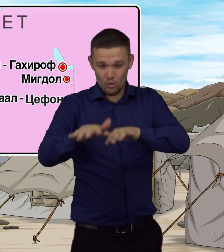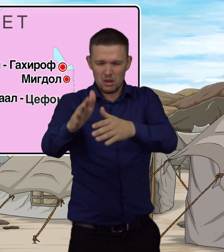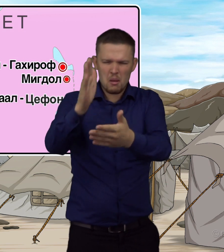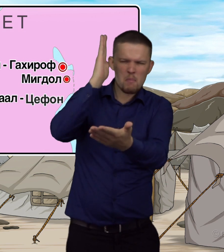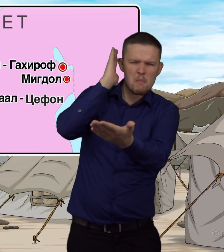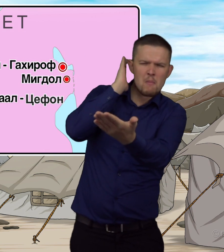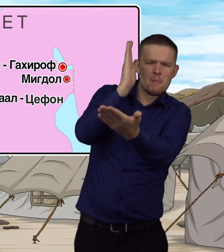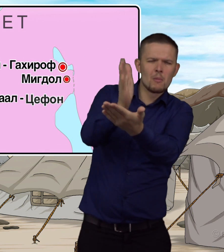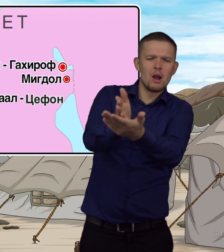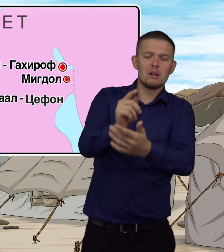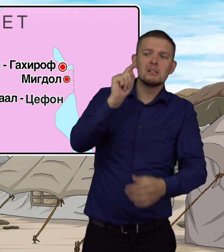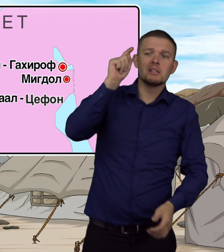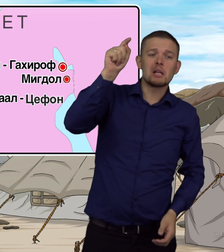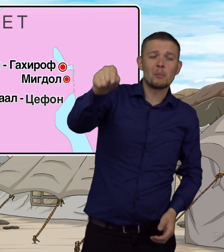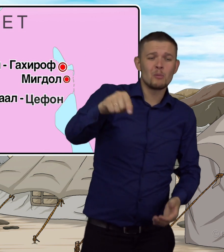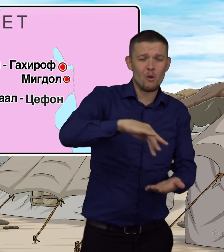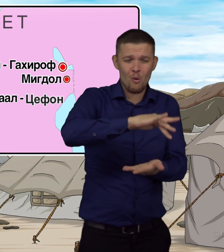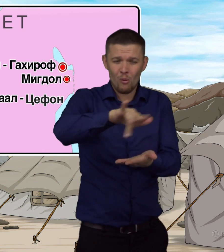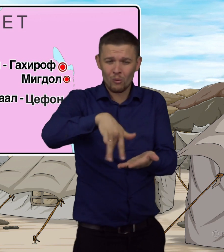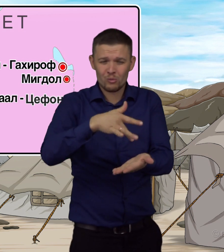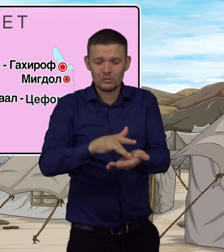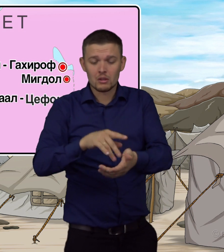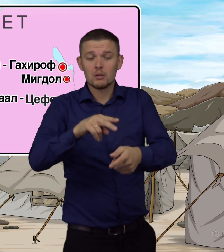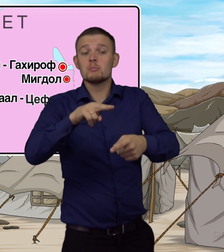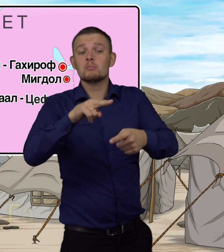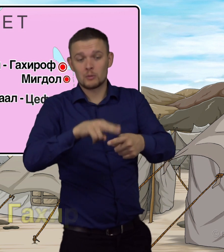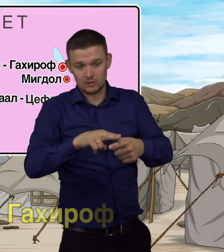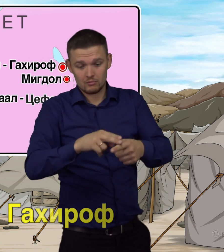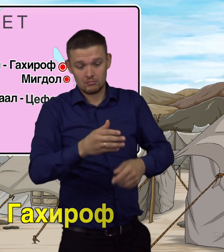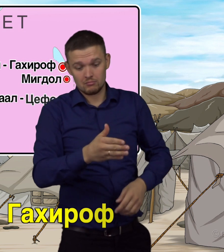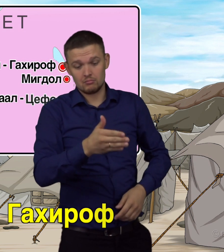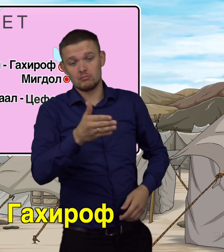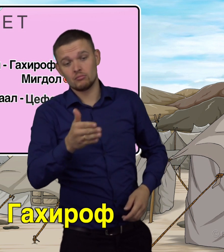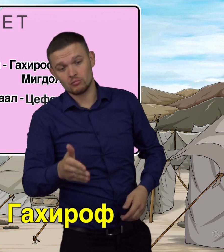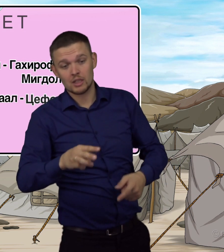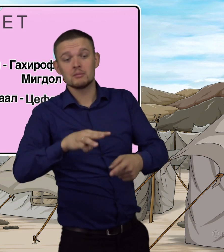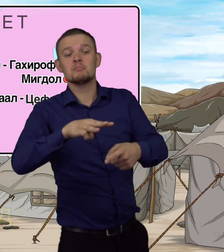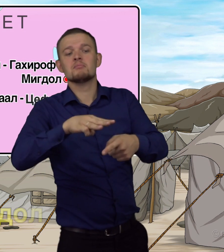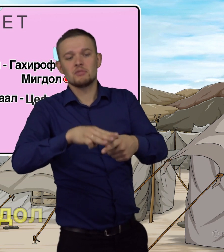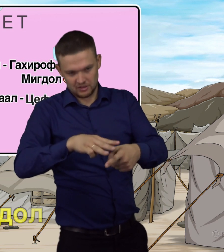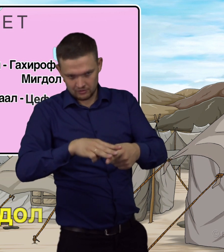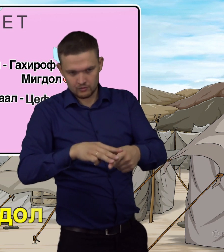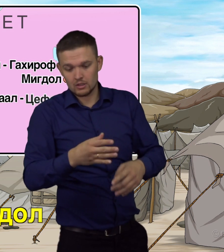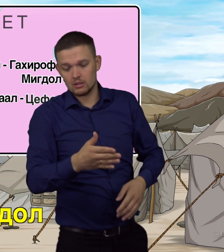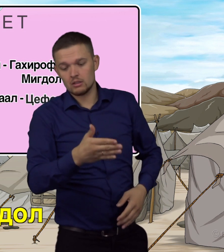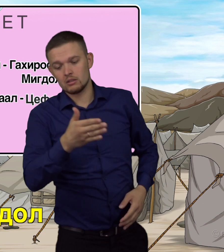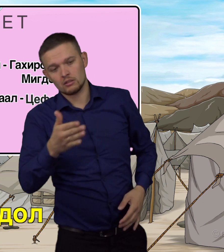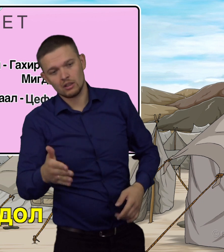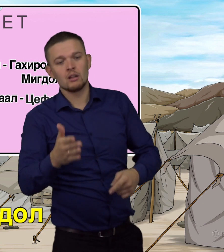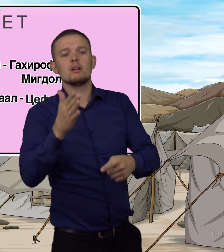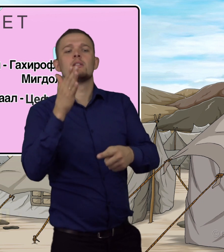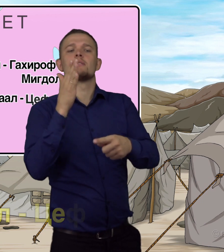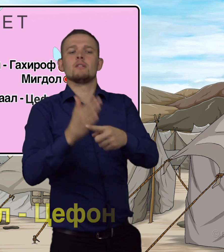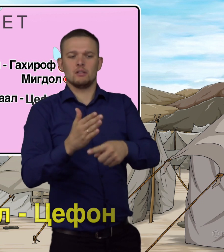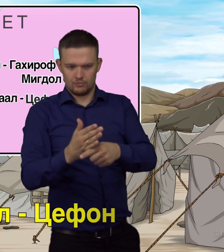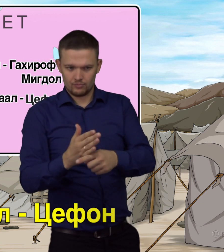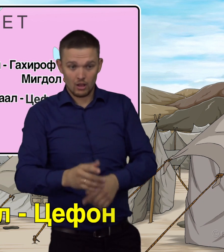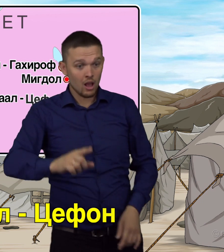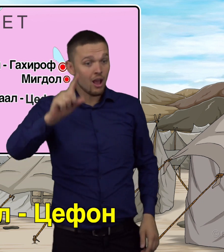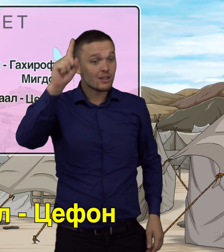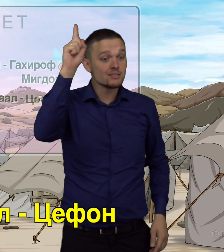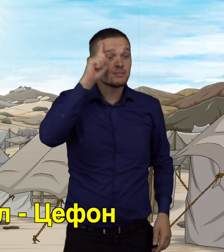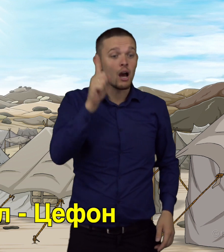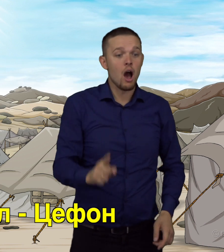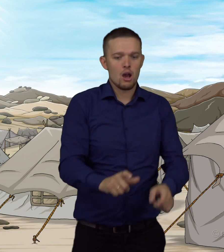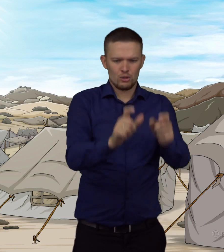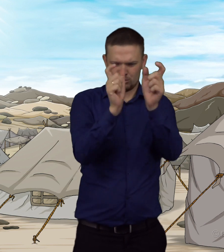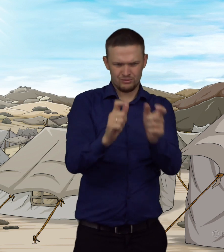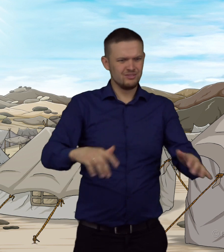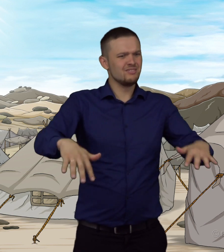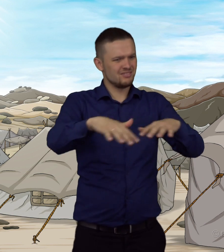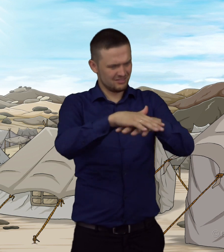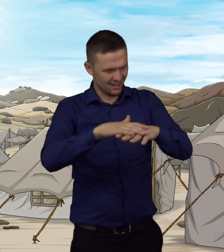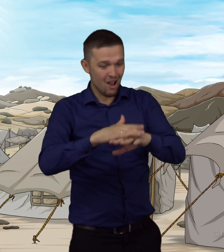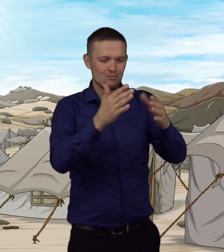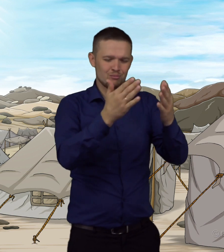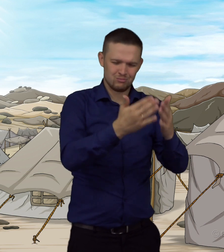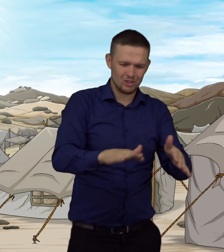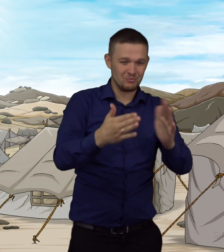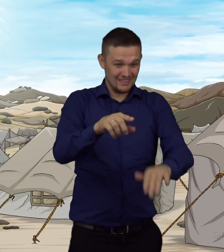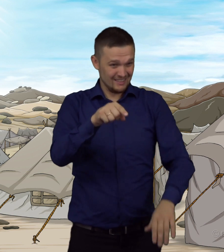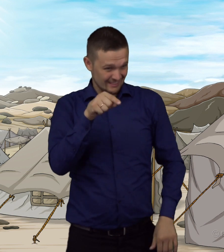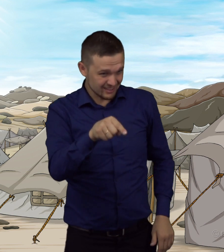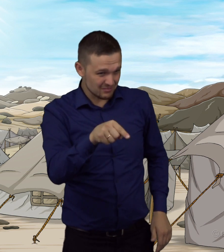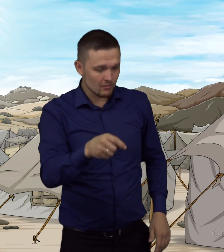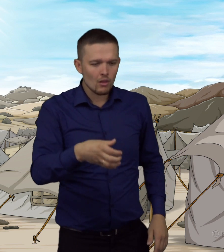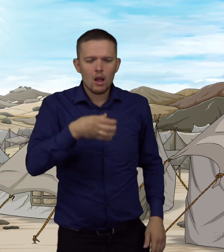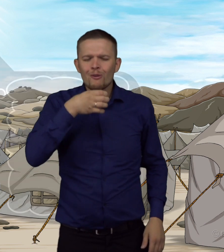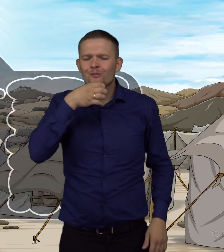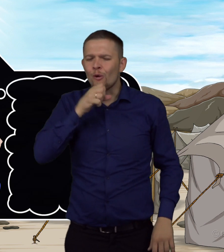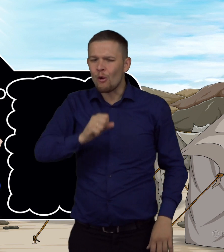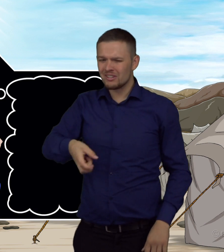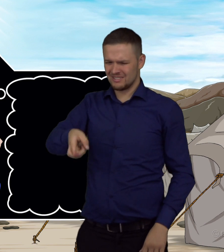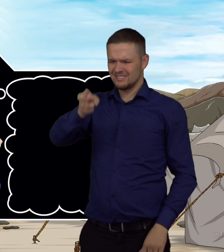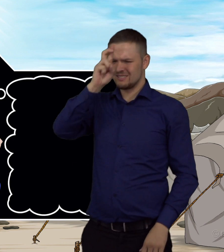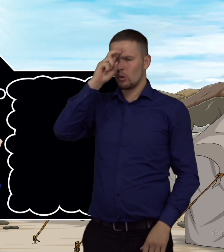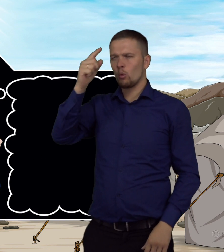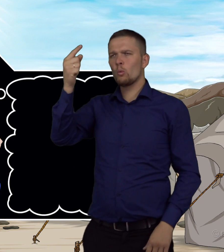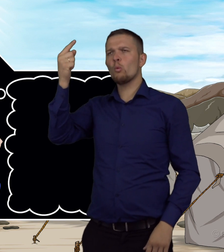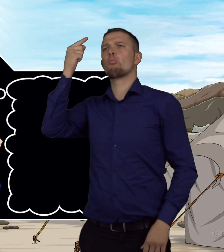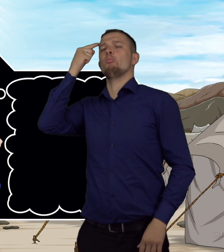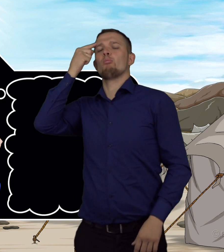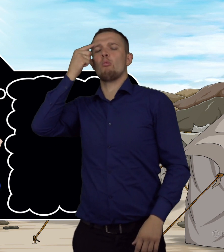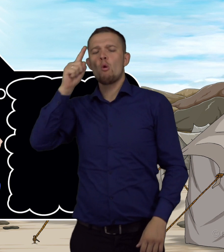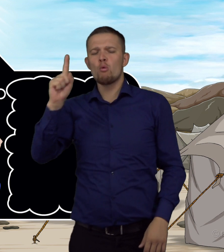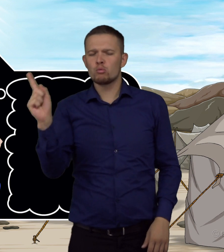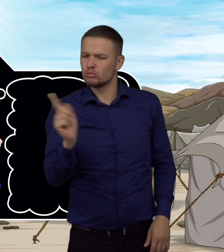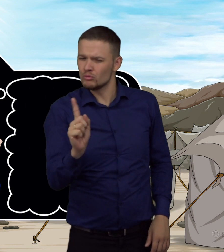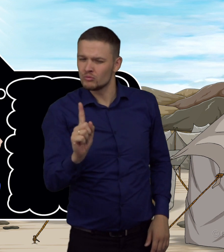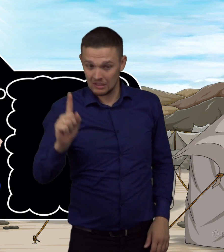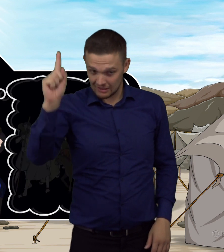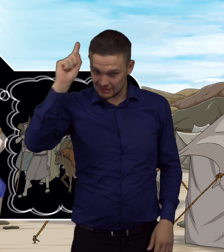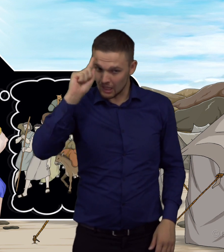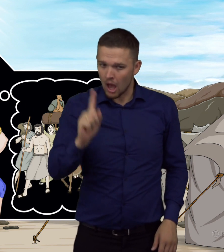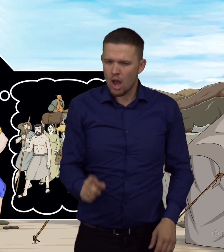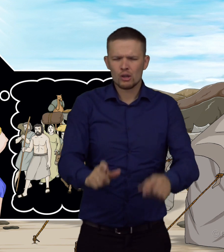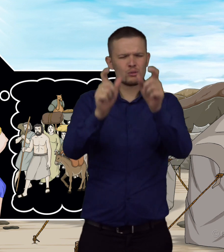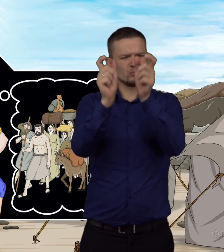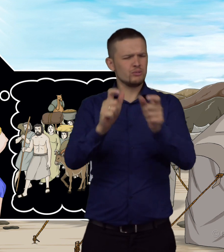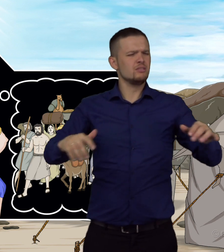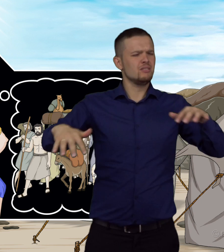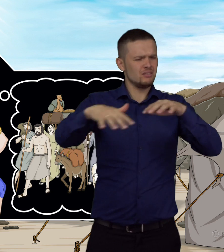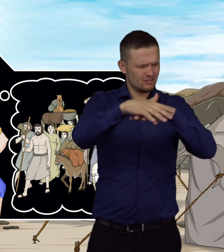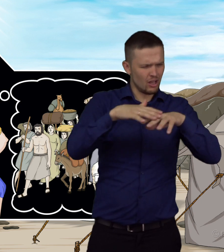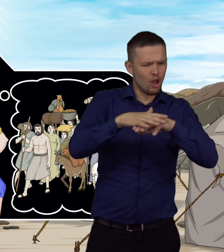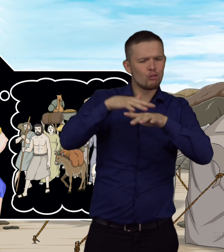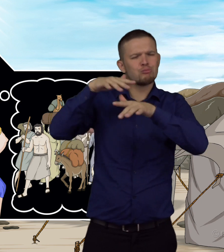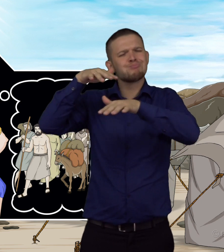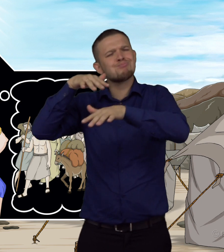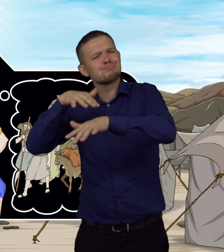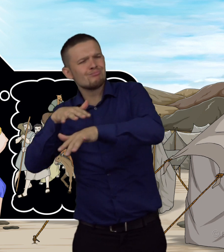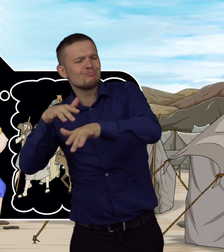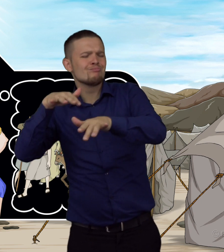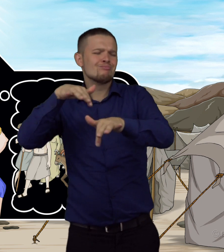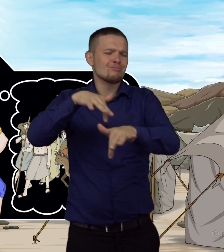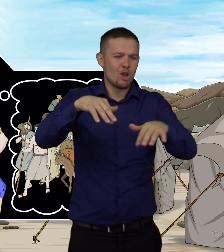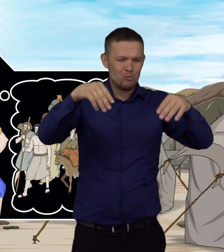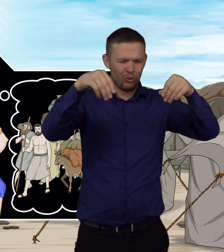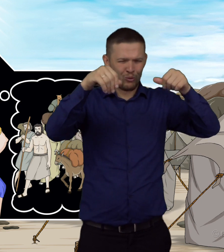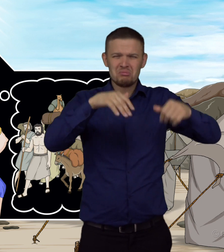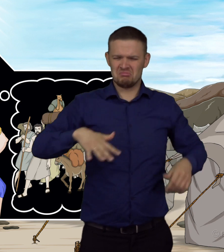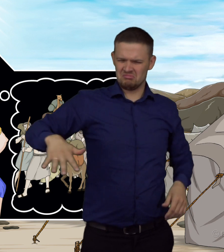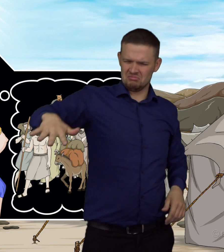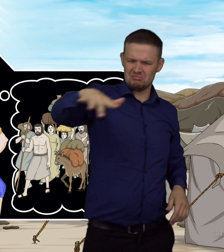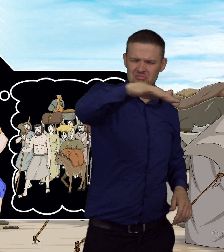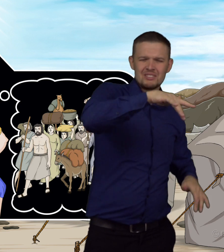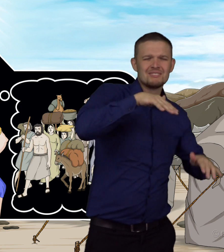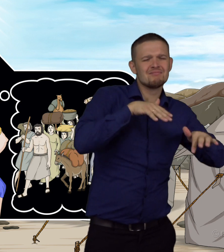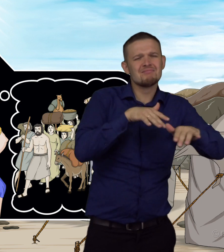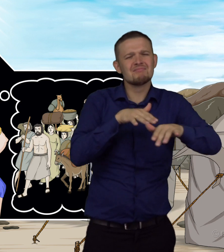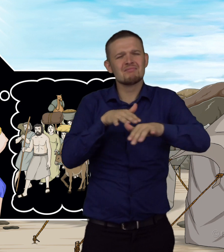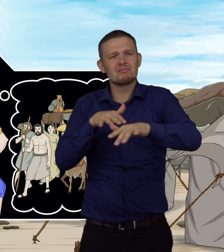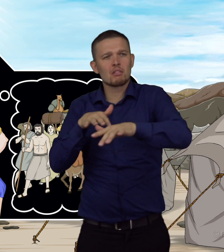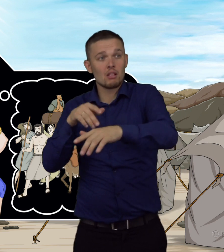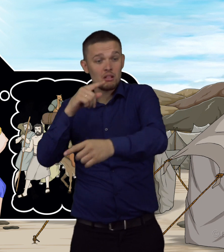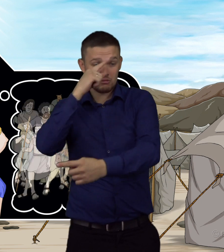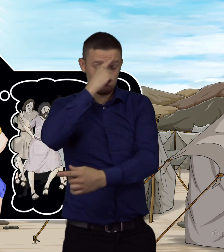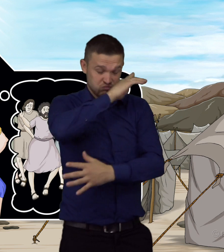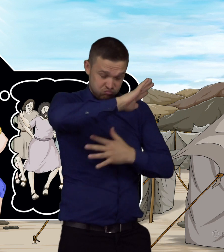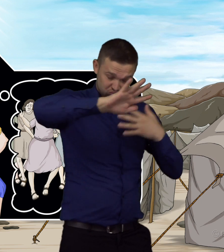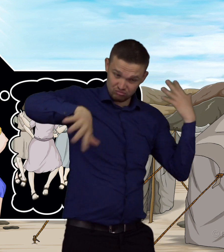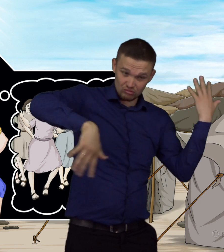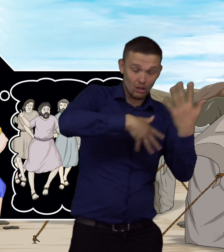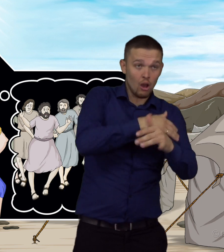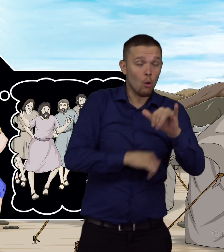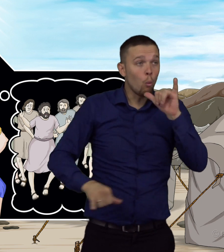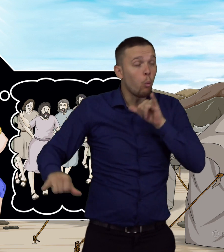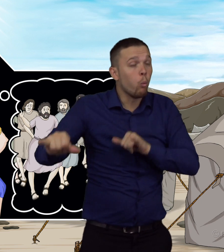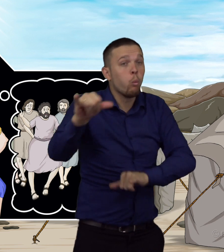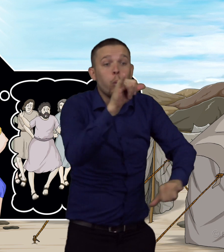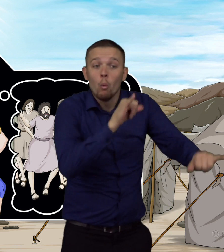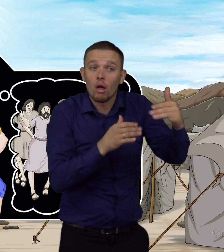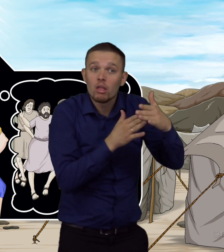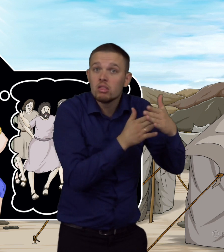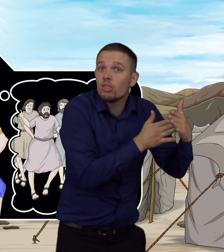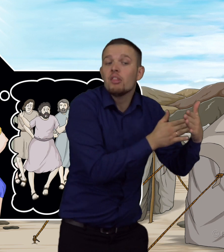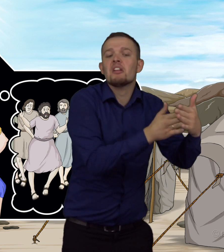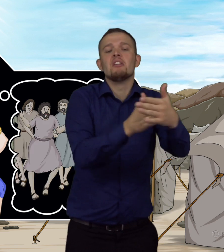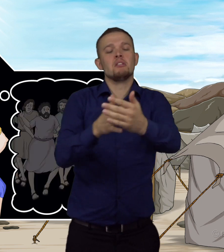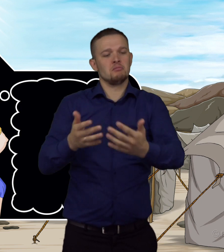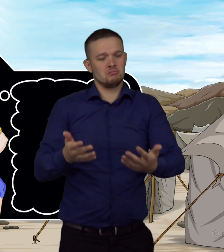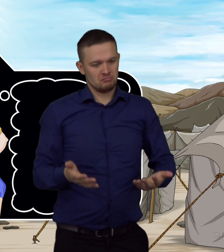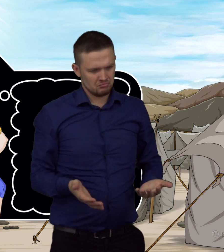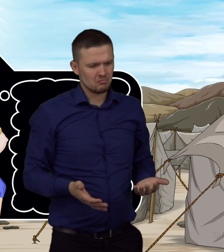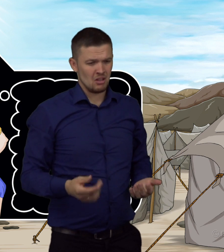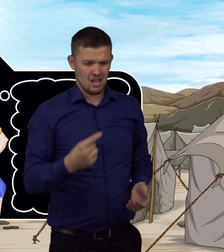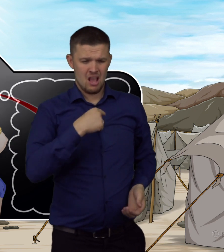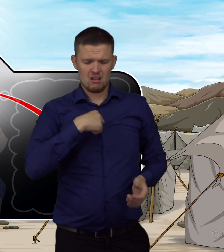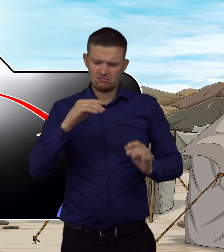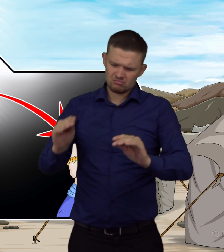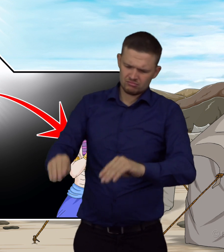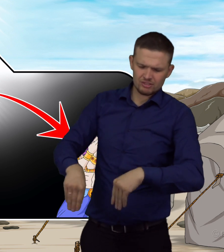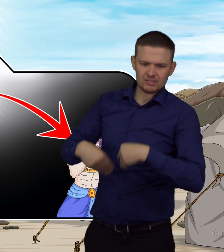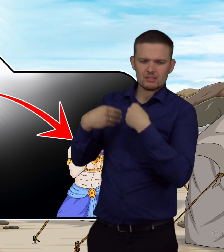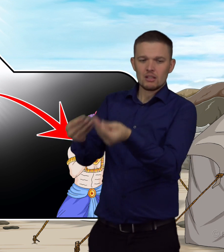You are to encamp by the sea, directly opposite Baal-zephon. For Pharaoh will say of the Israelites, ‘They are wandering the land in confusion; the wilderness has boxed them in.’